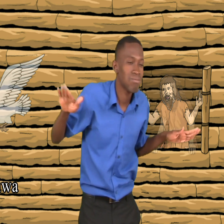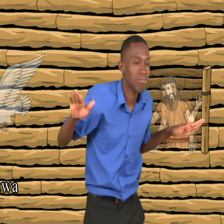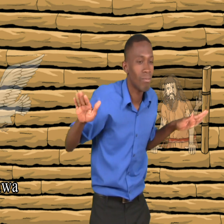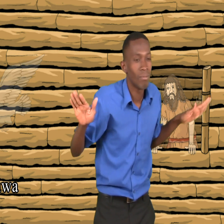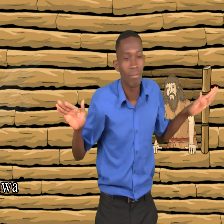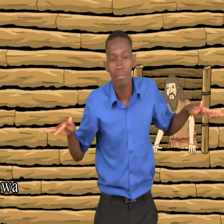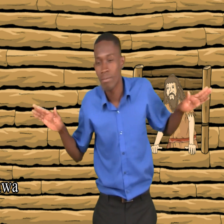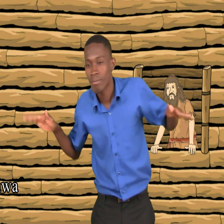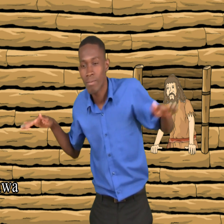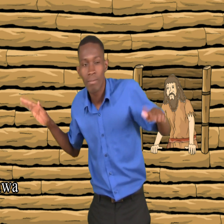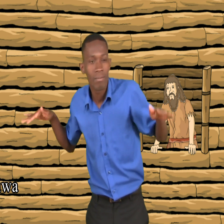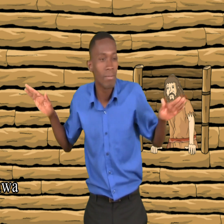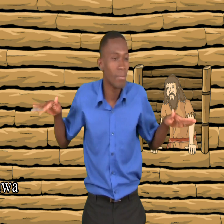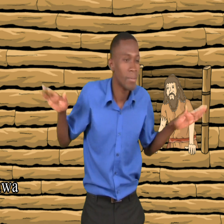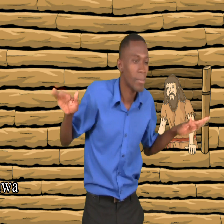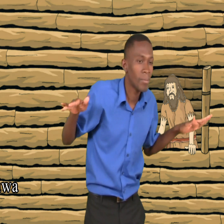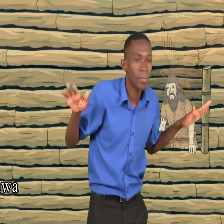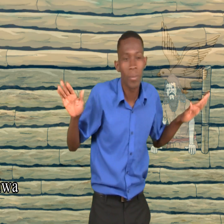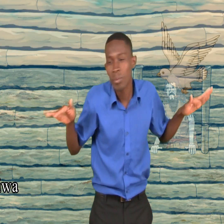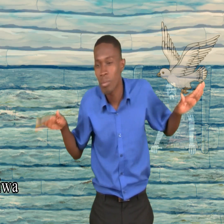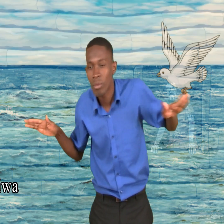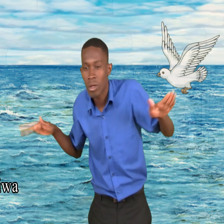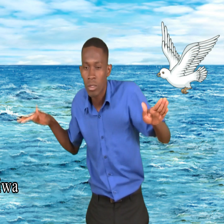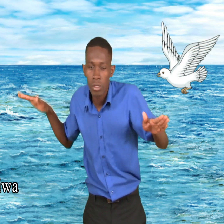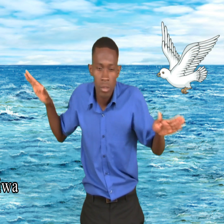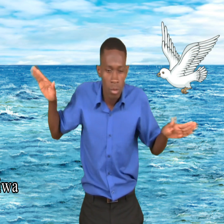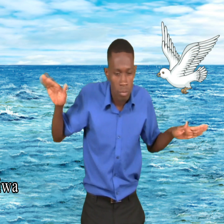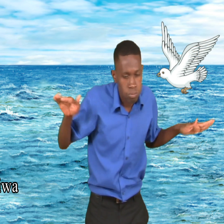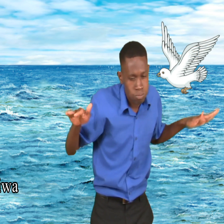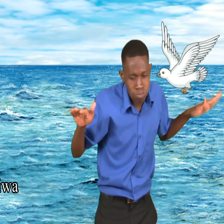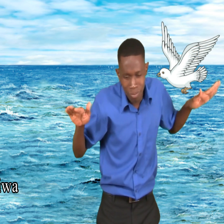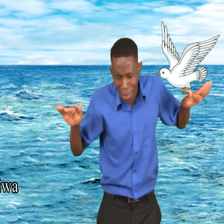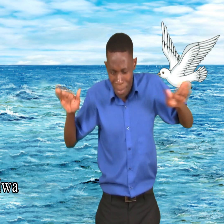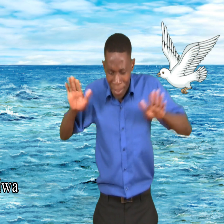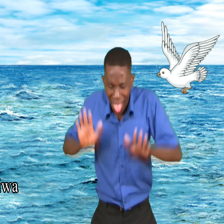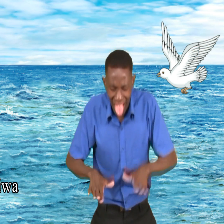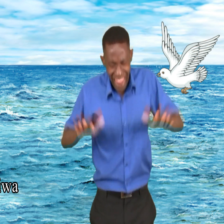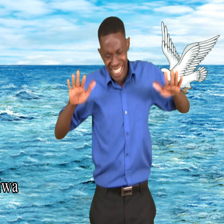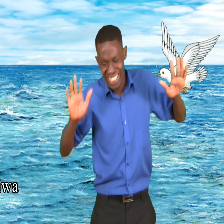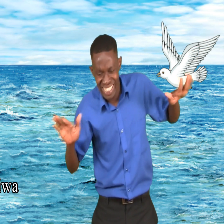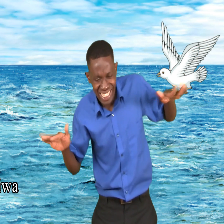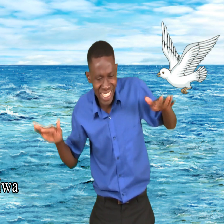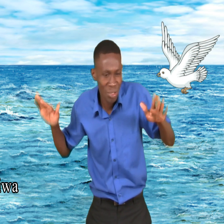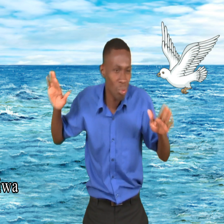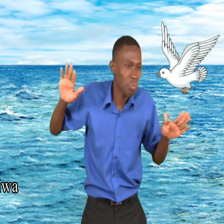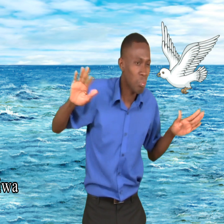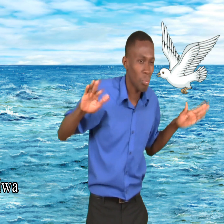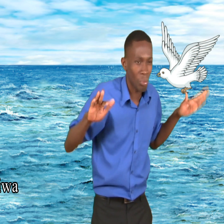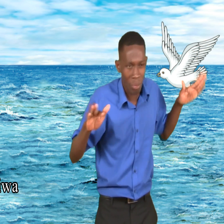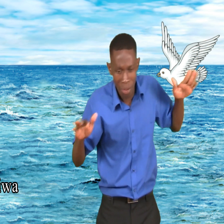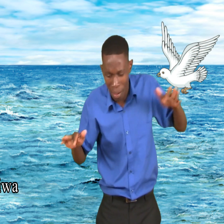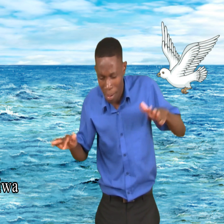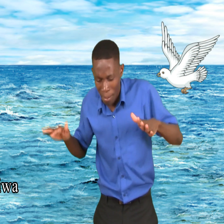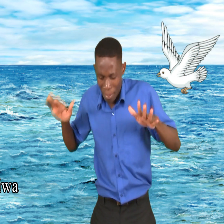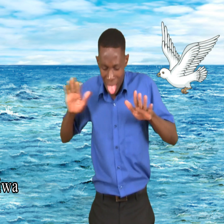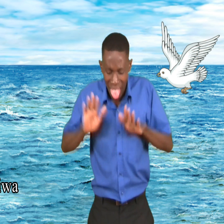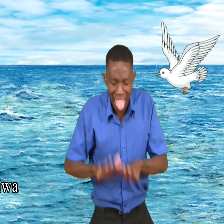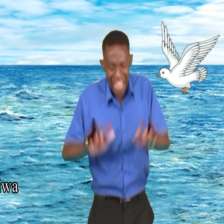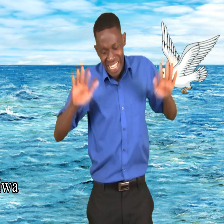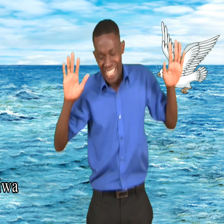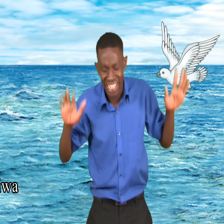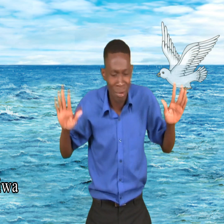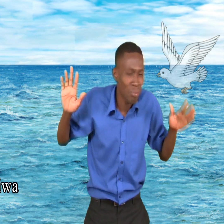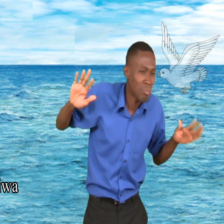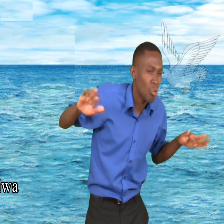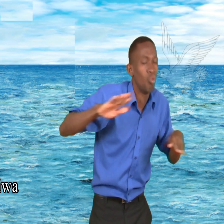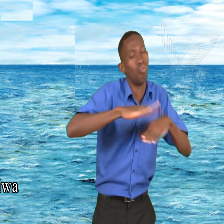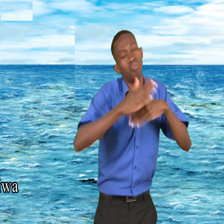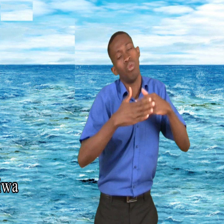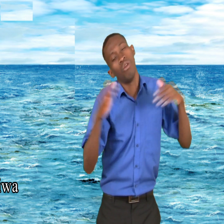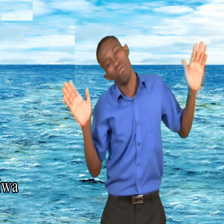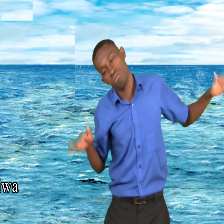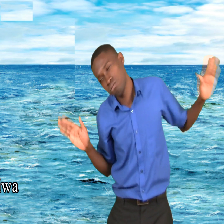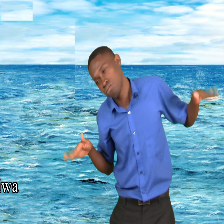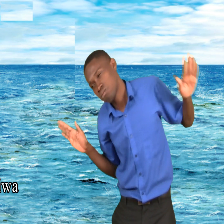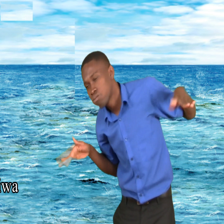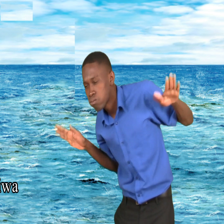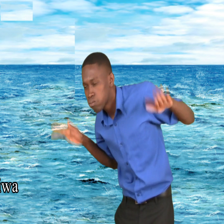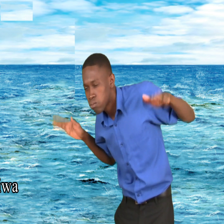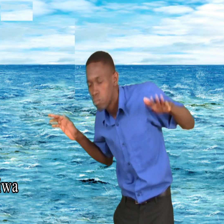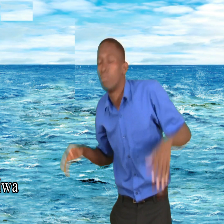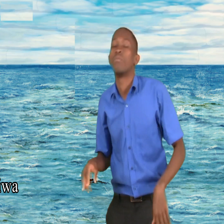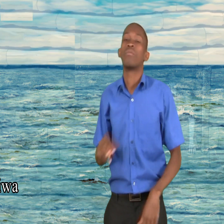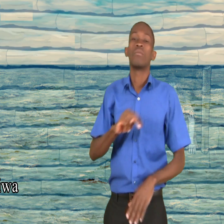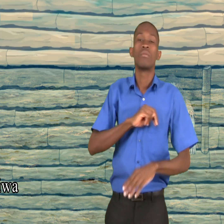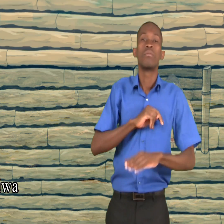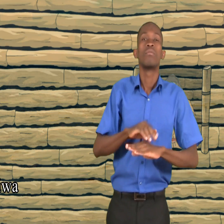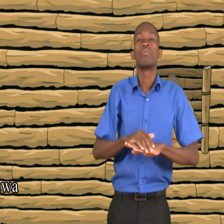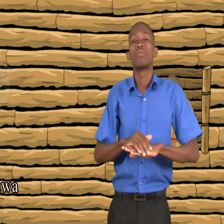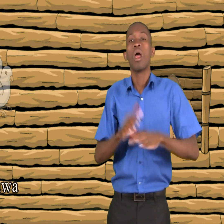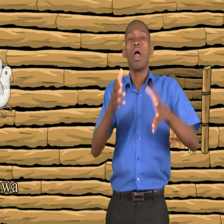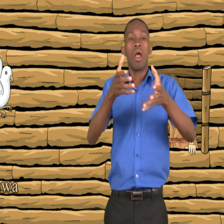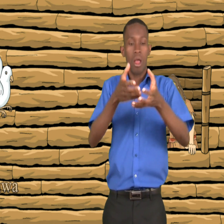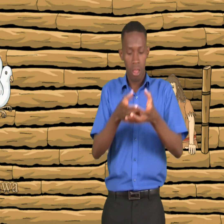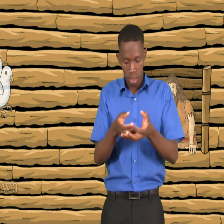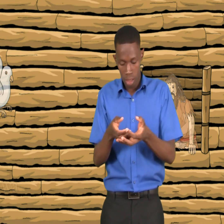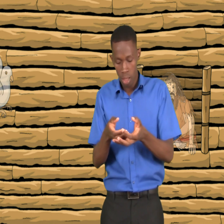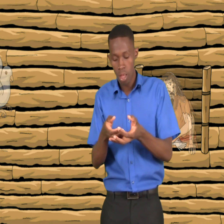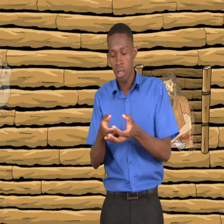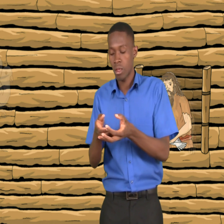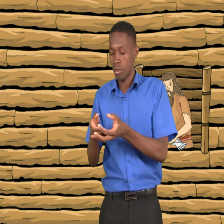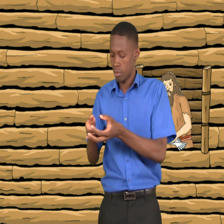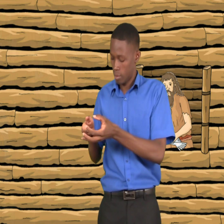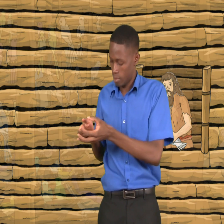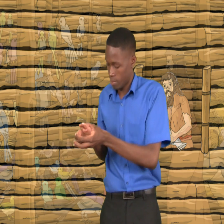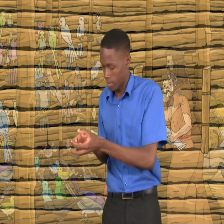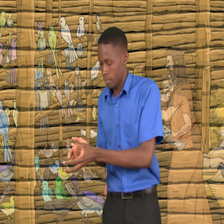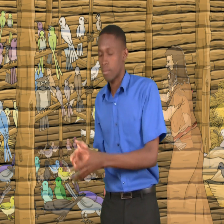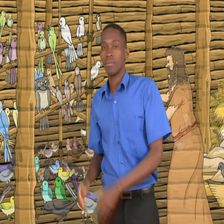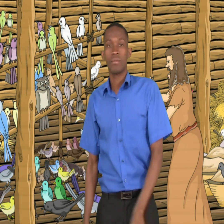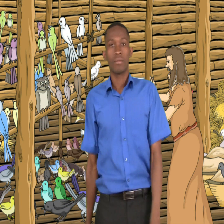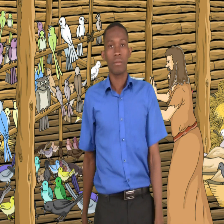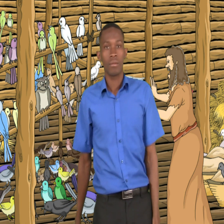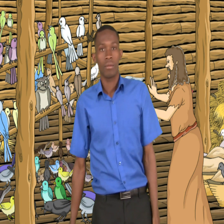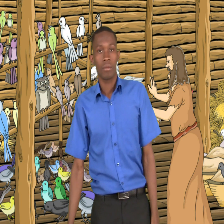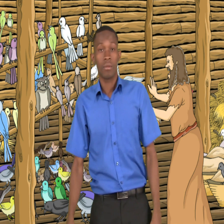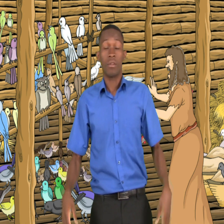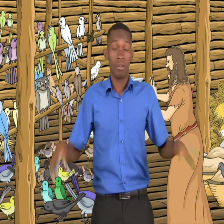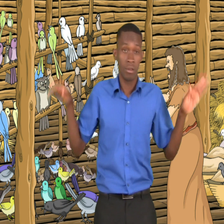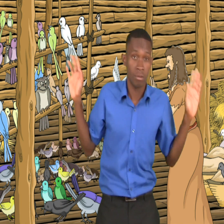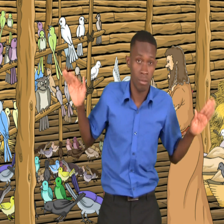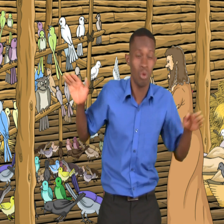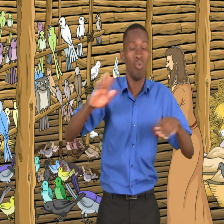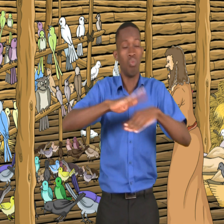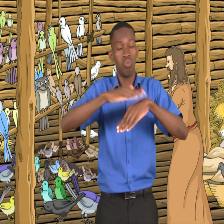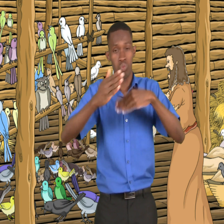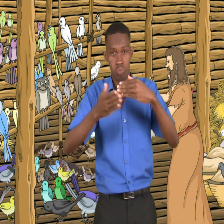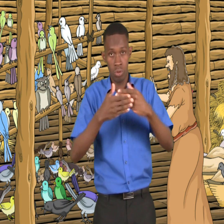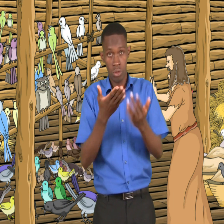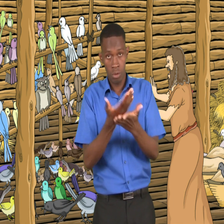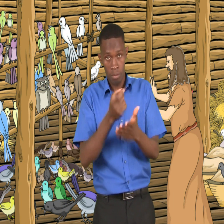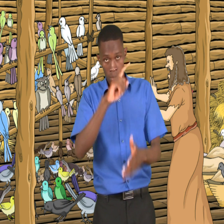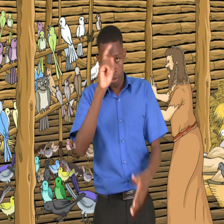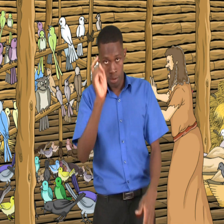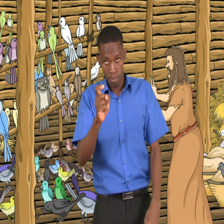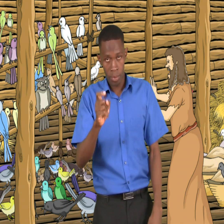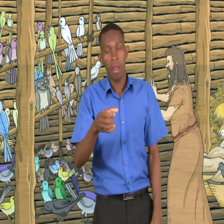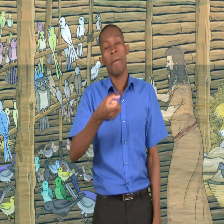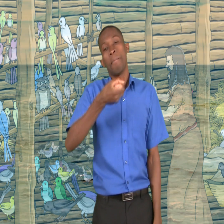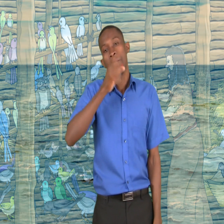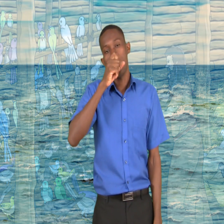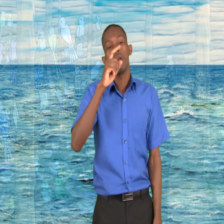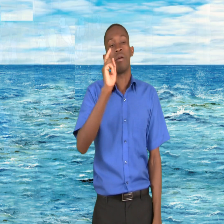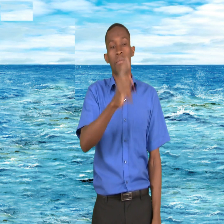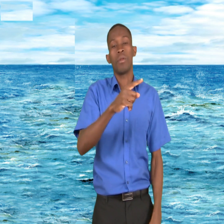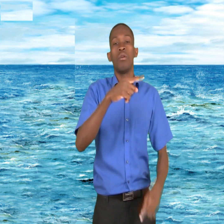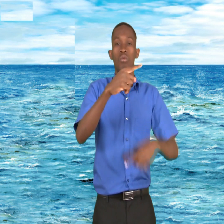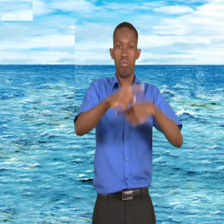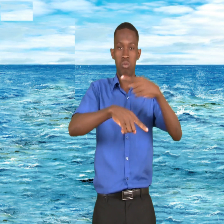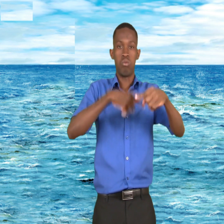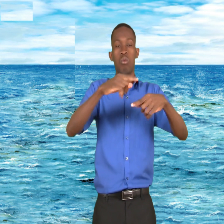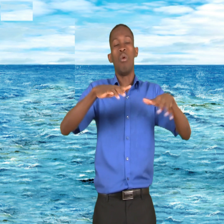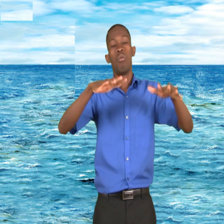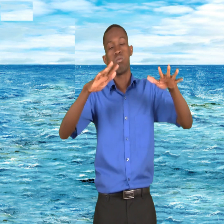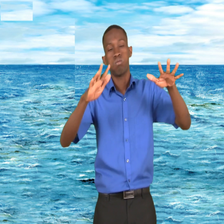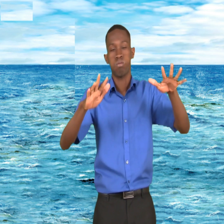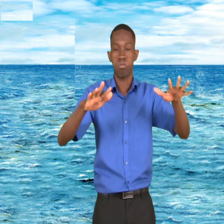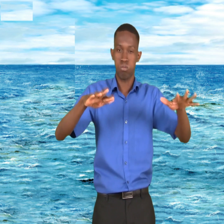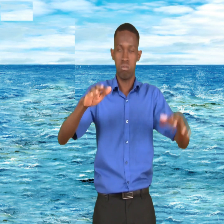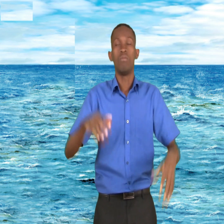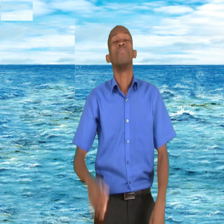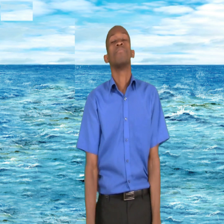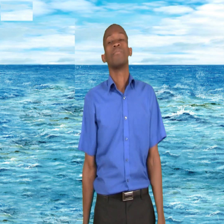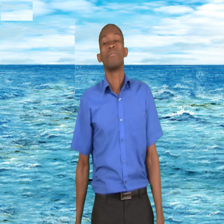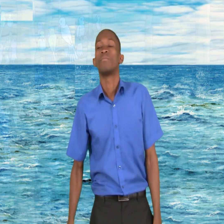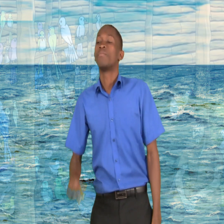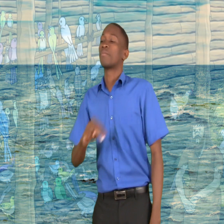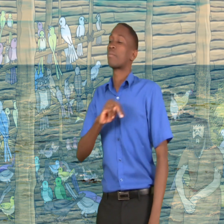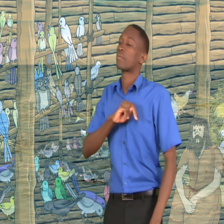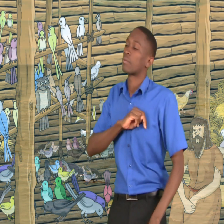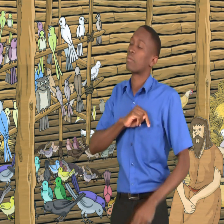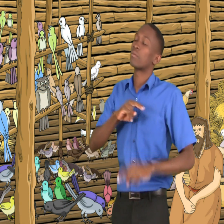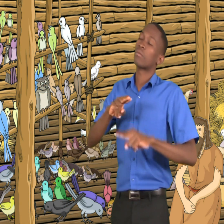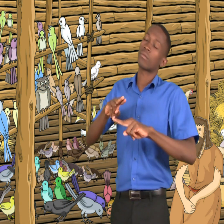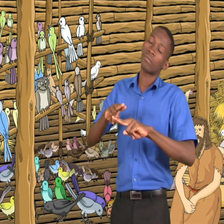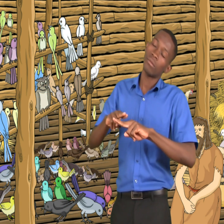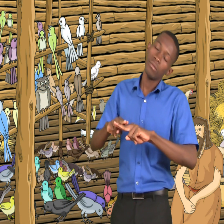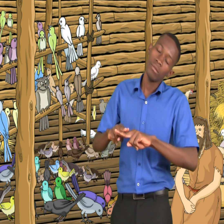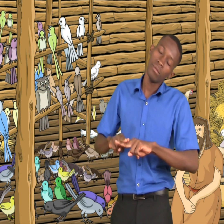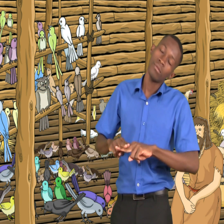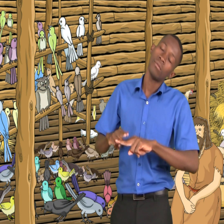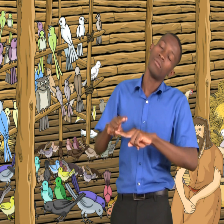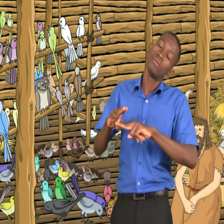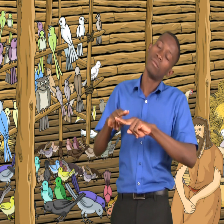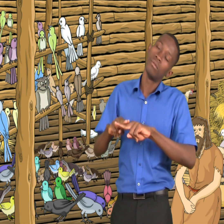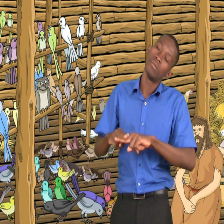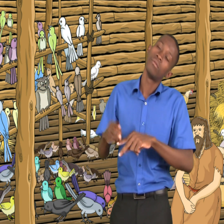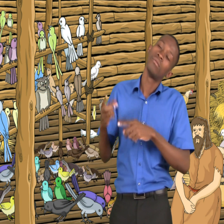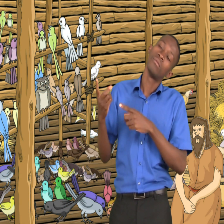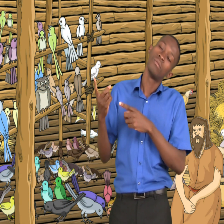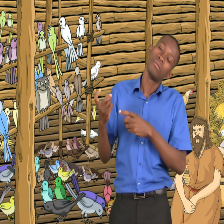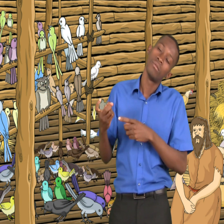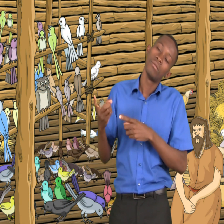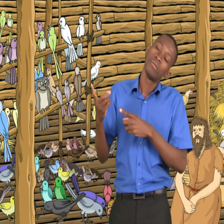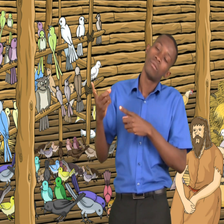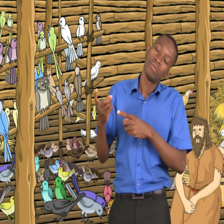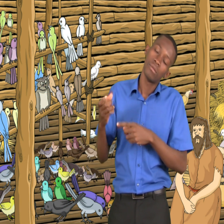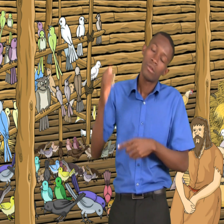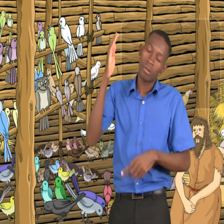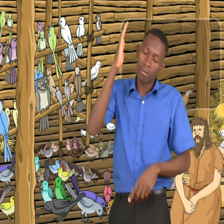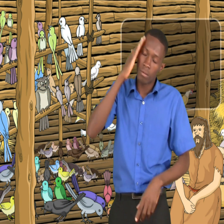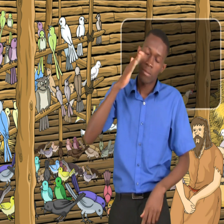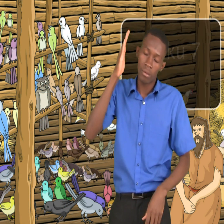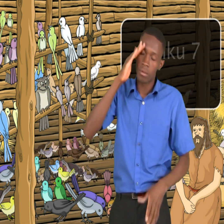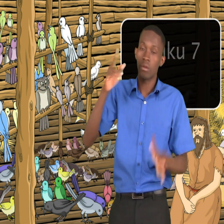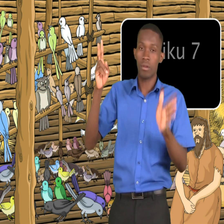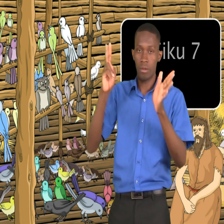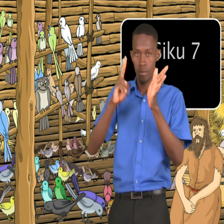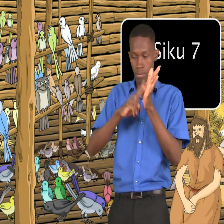But the dove found no place to rest her foot, and she returned to him in the ark, because the waters were still covering the surface of all the earth.